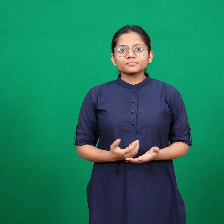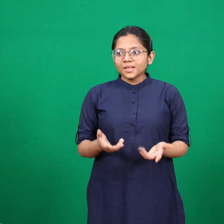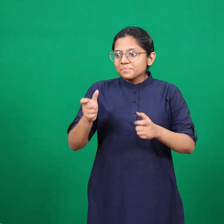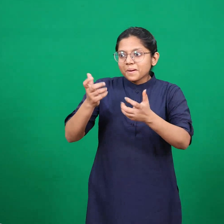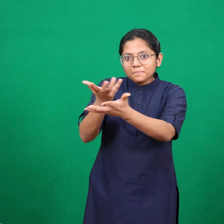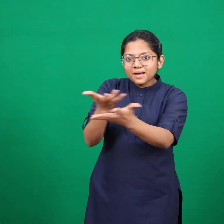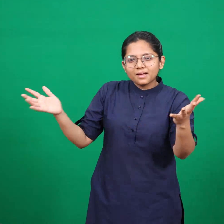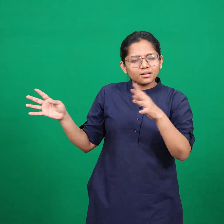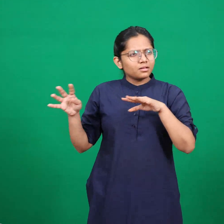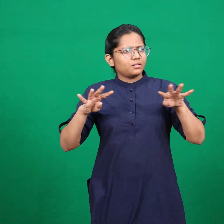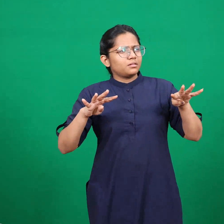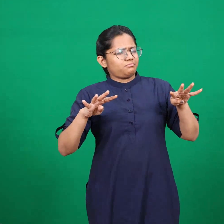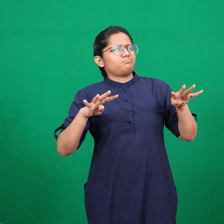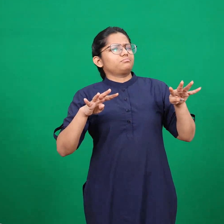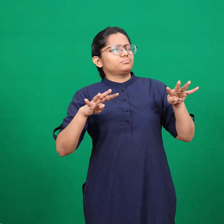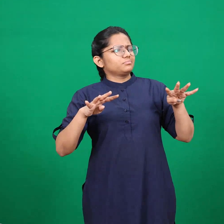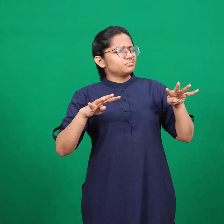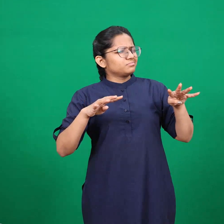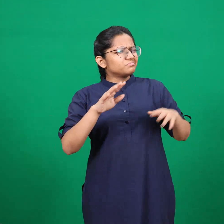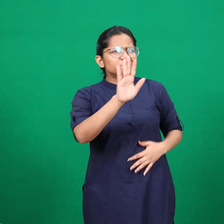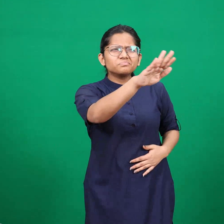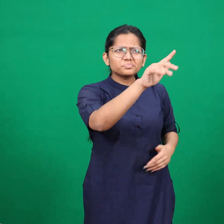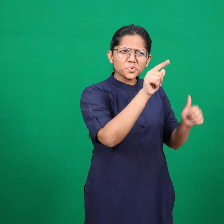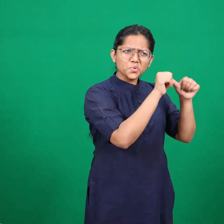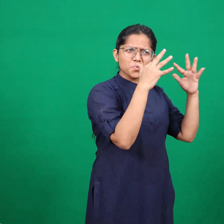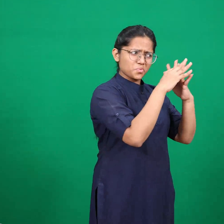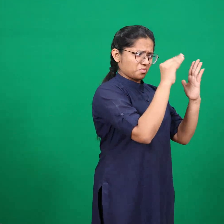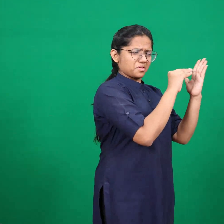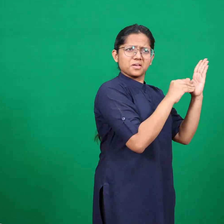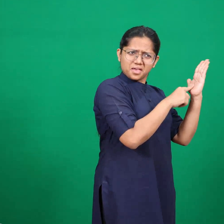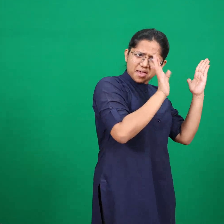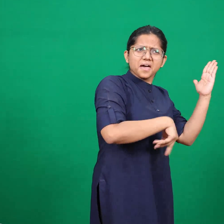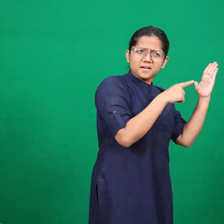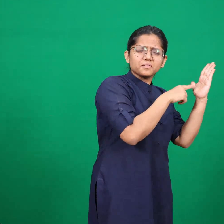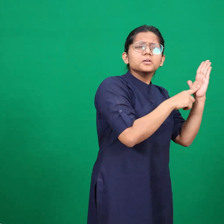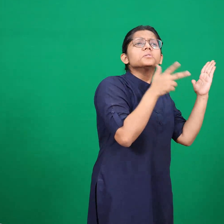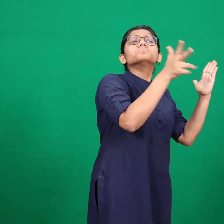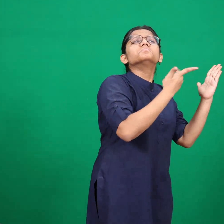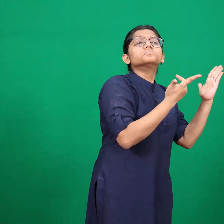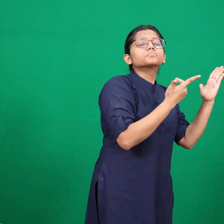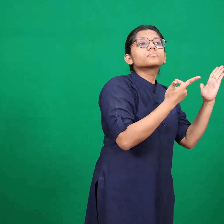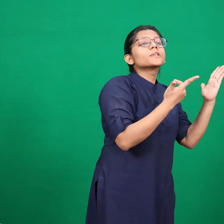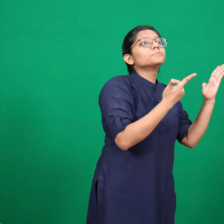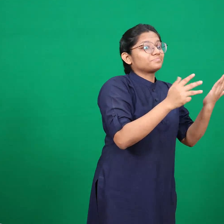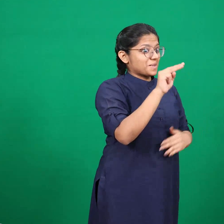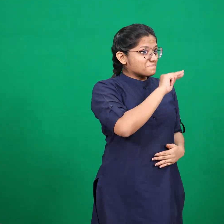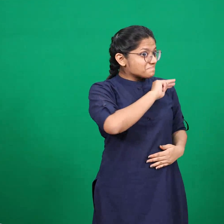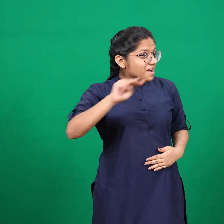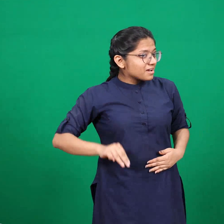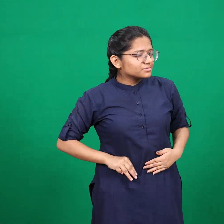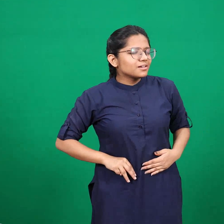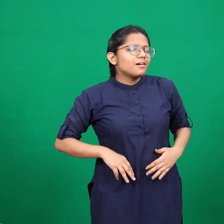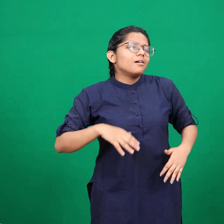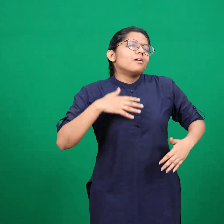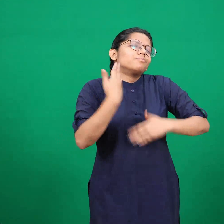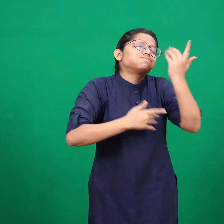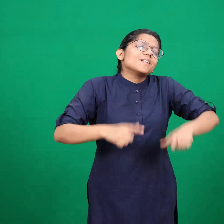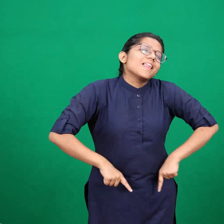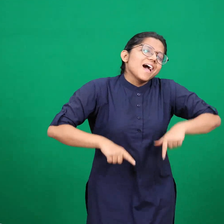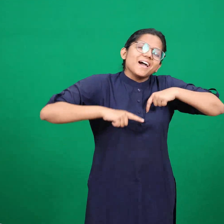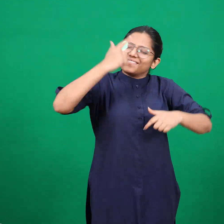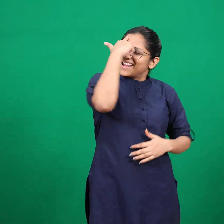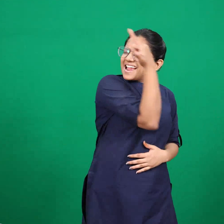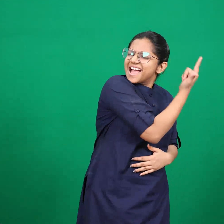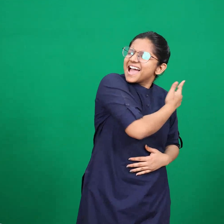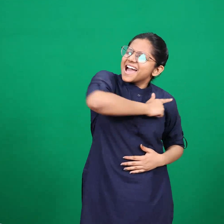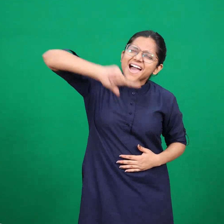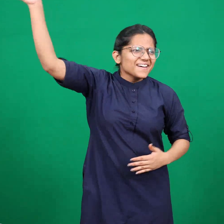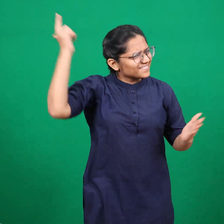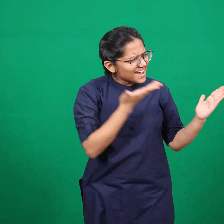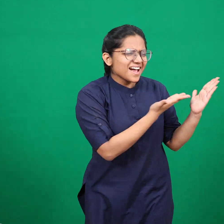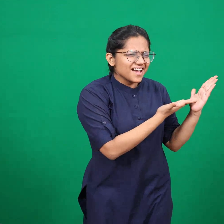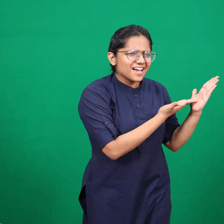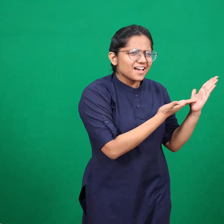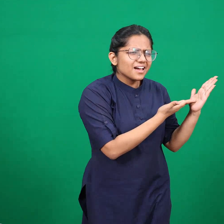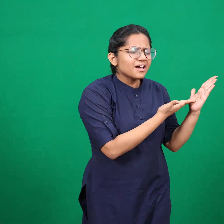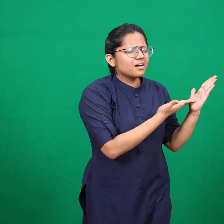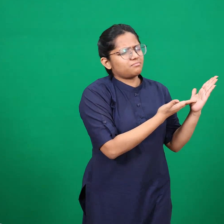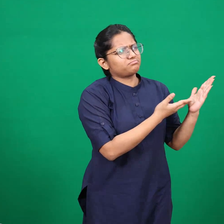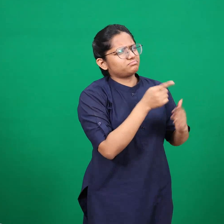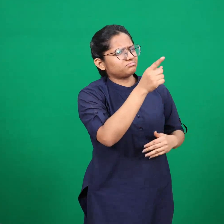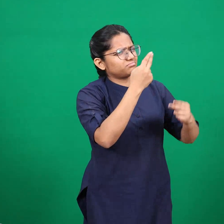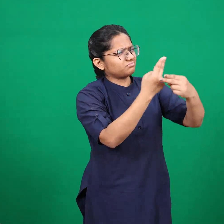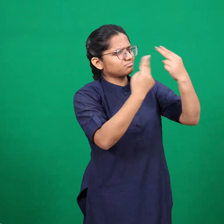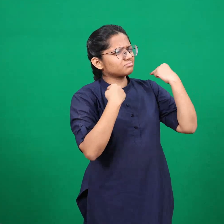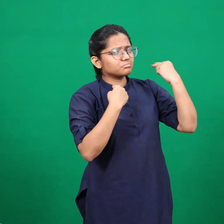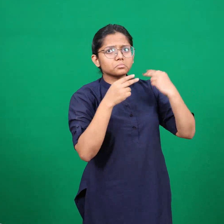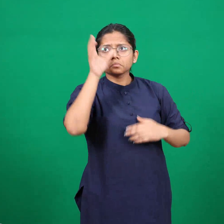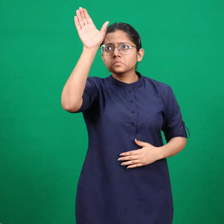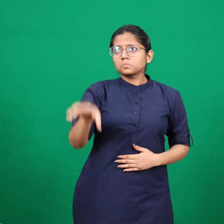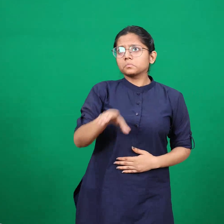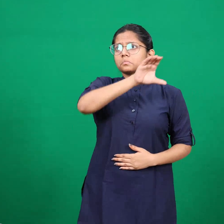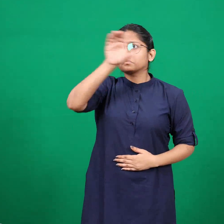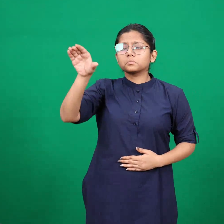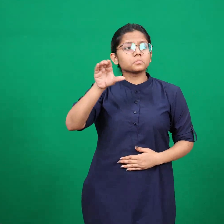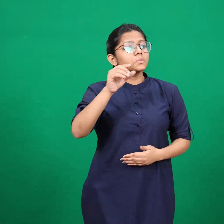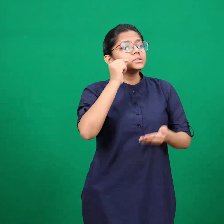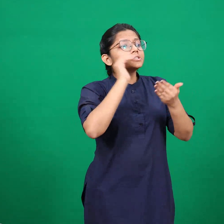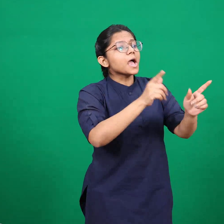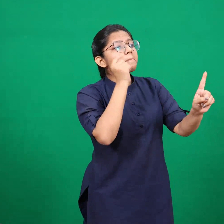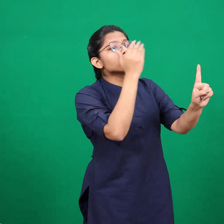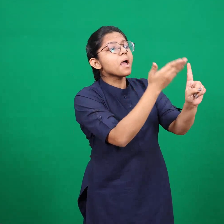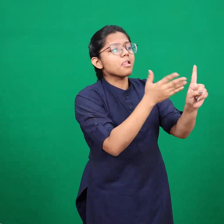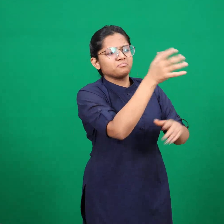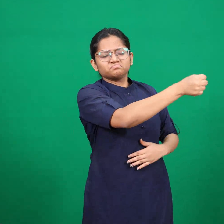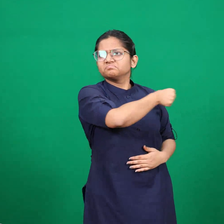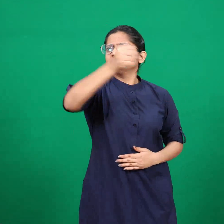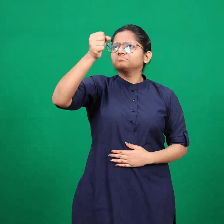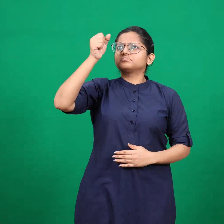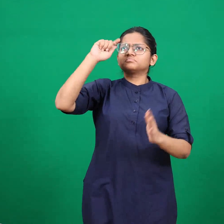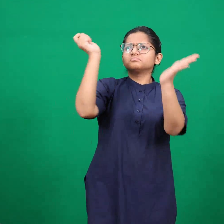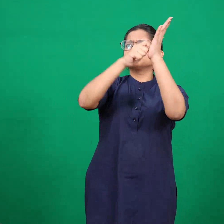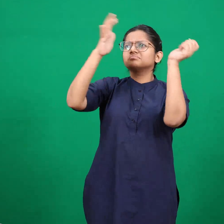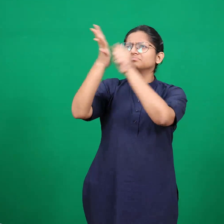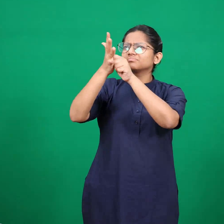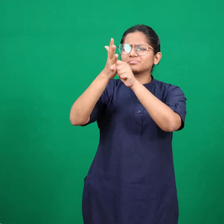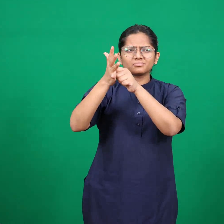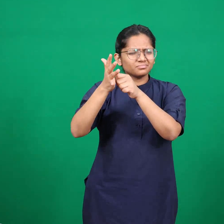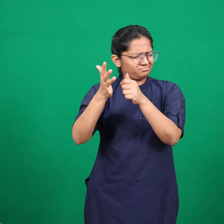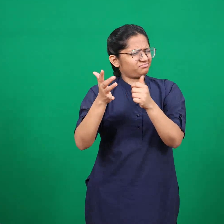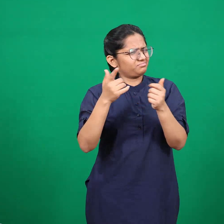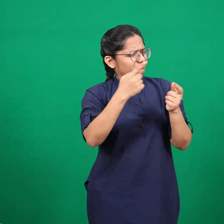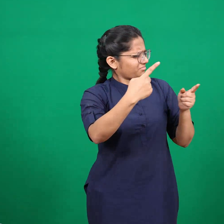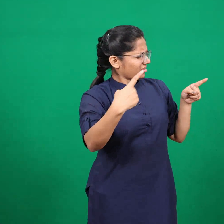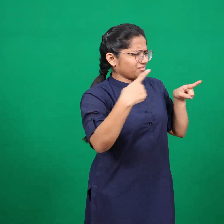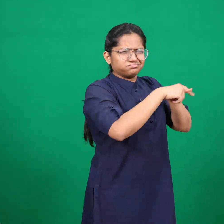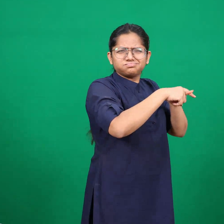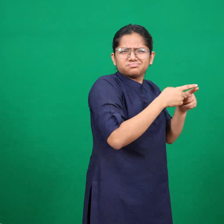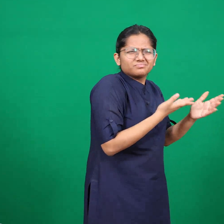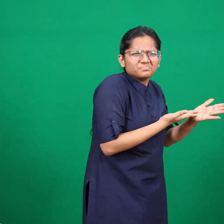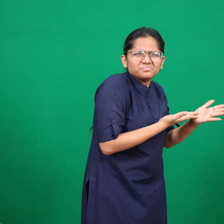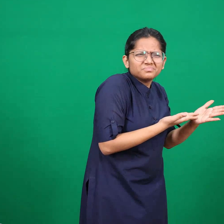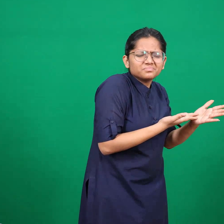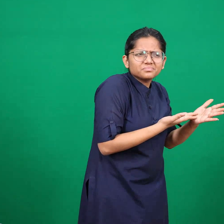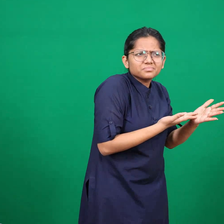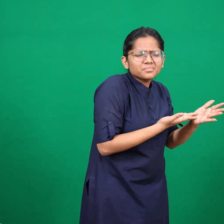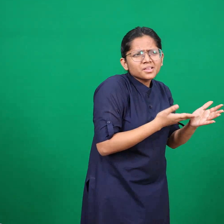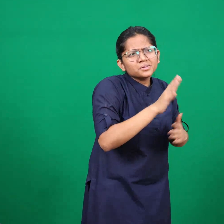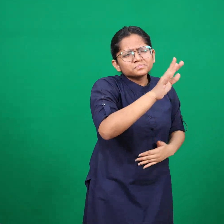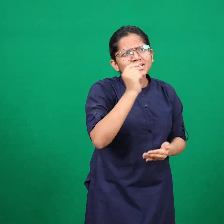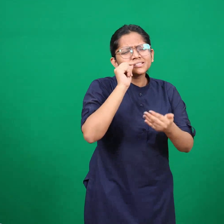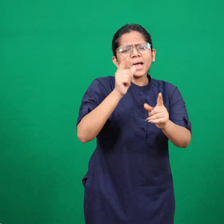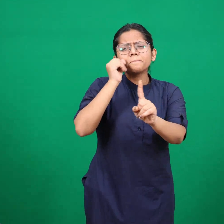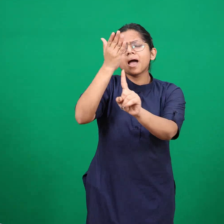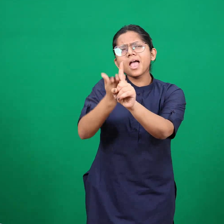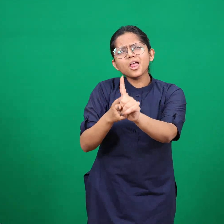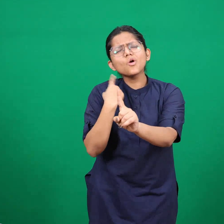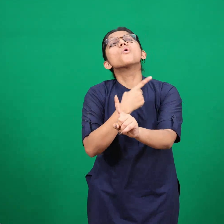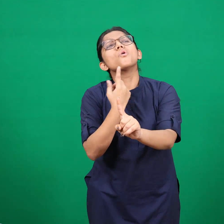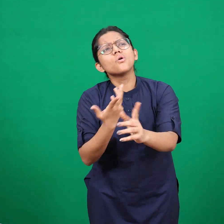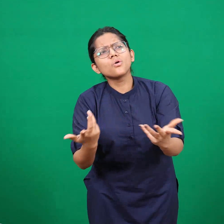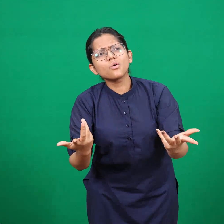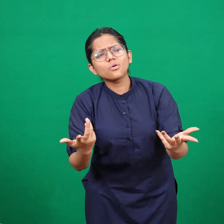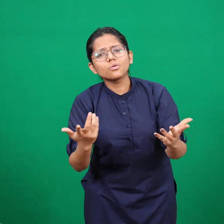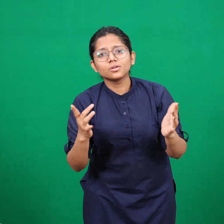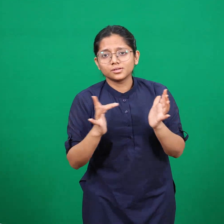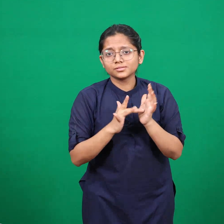The crowd replied, "We have heard from the Law that the Christ will remain forever. So how can you say that the Son of Man must be lifted up?